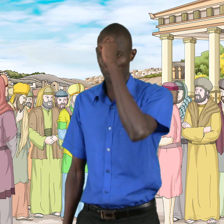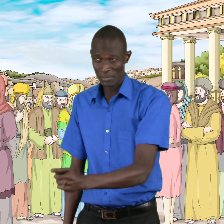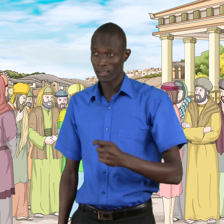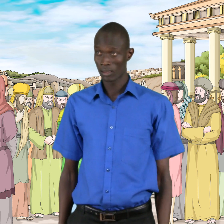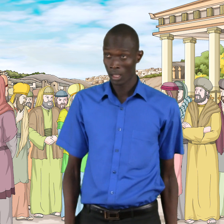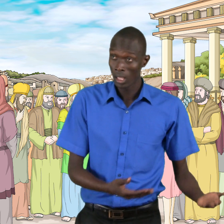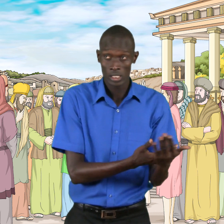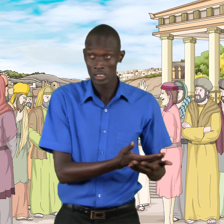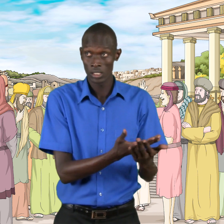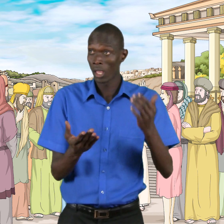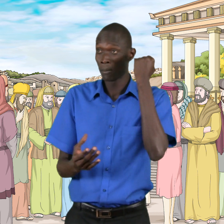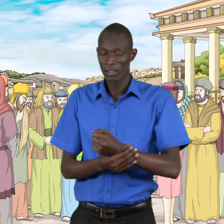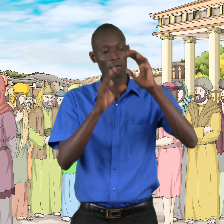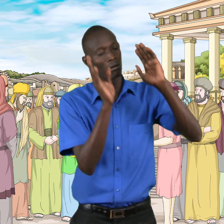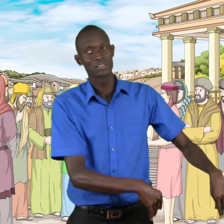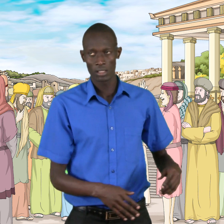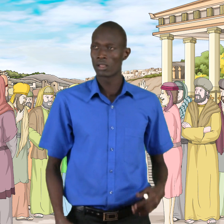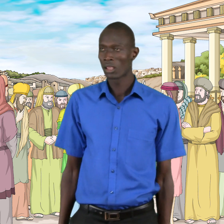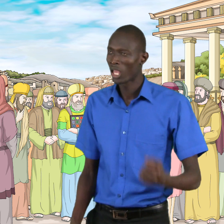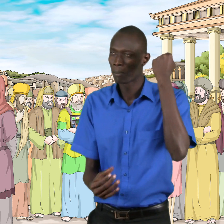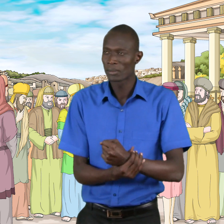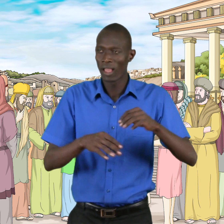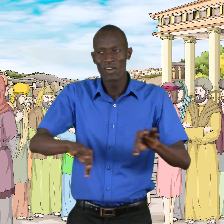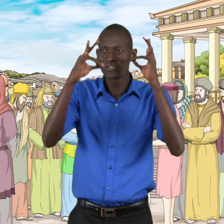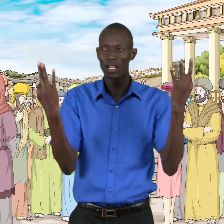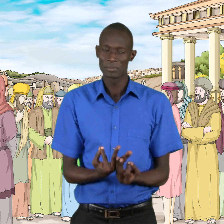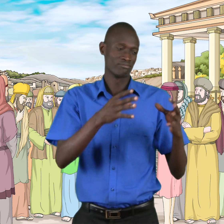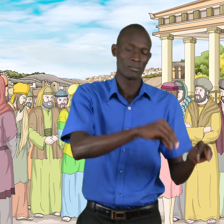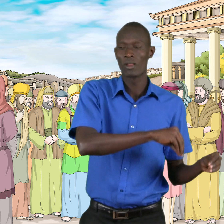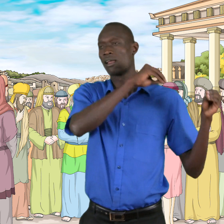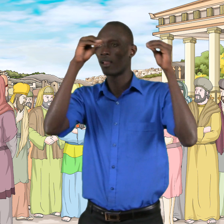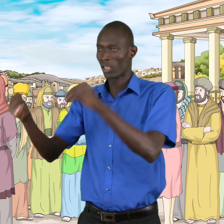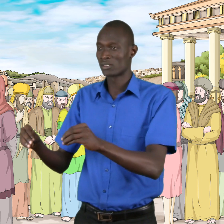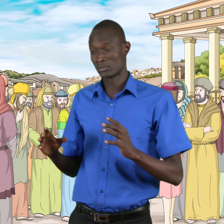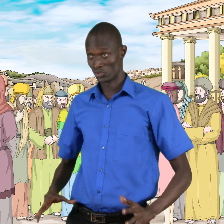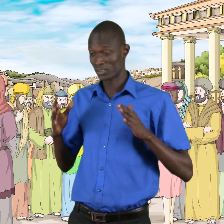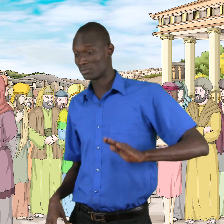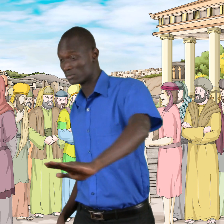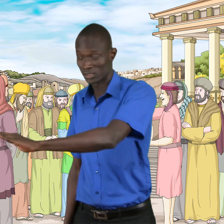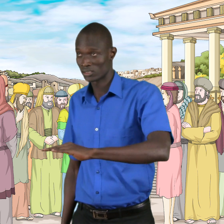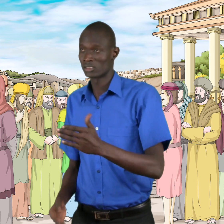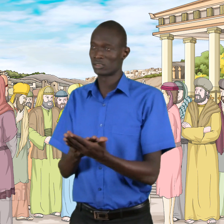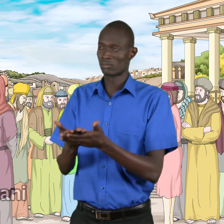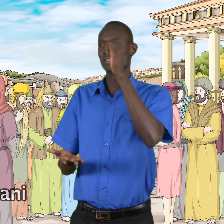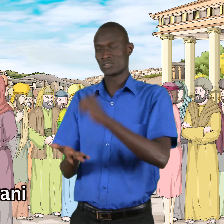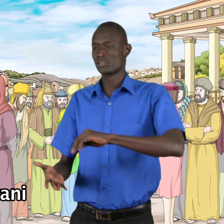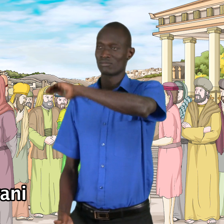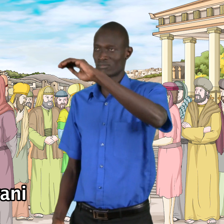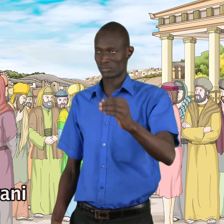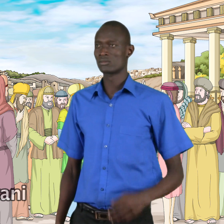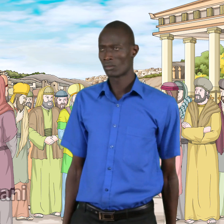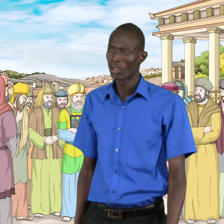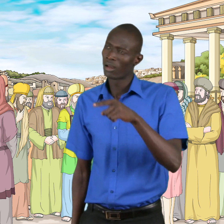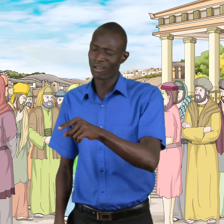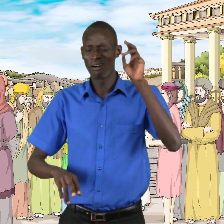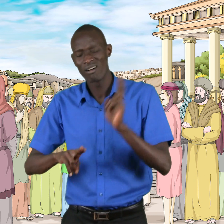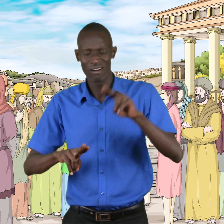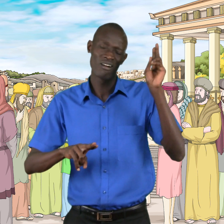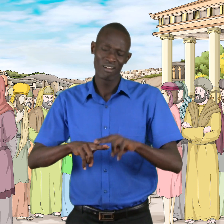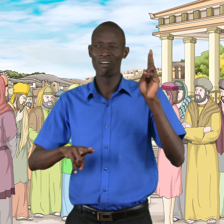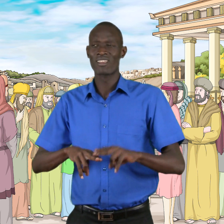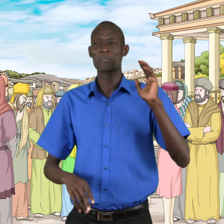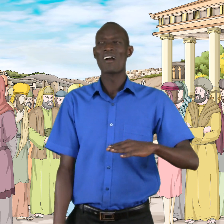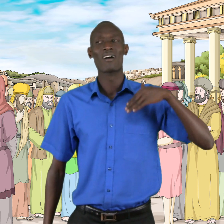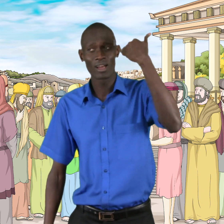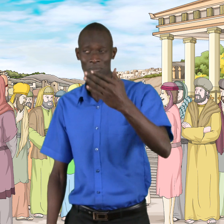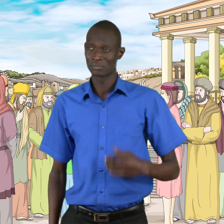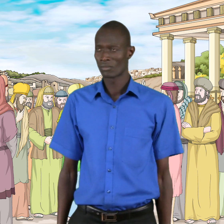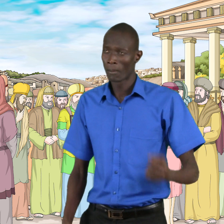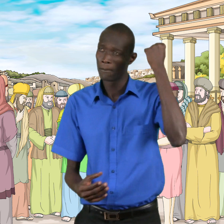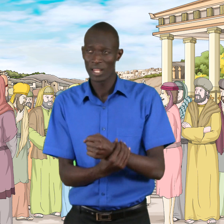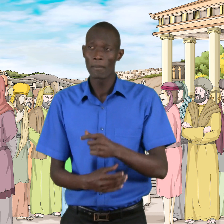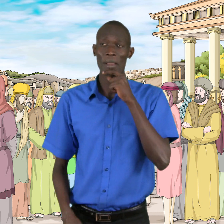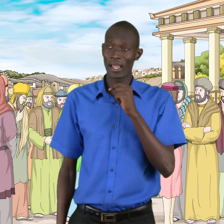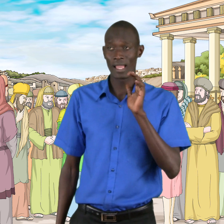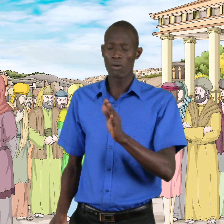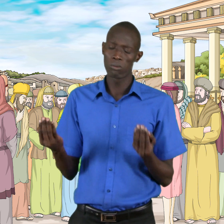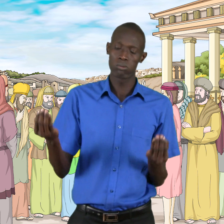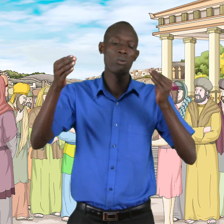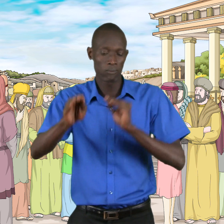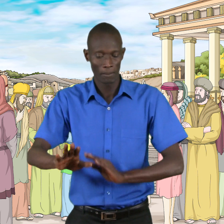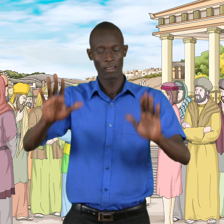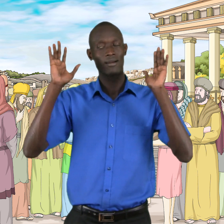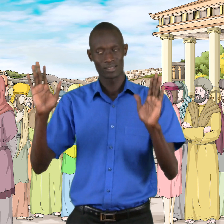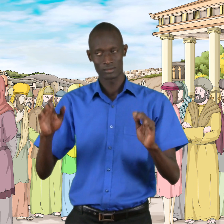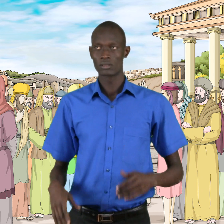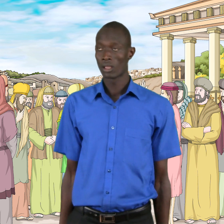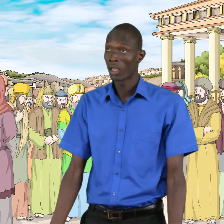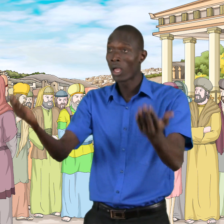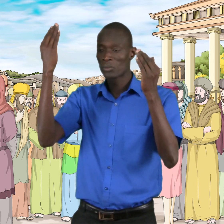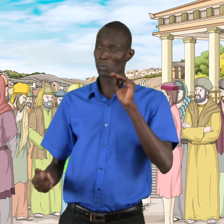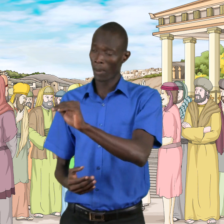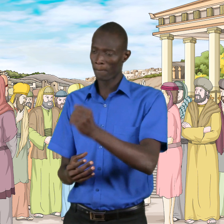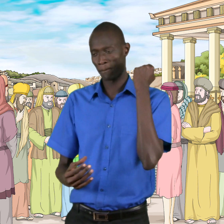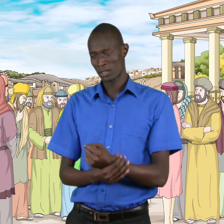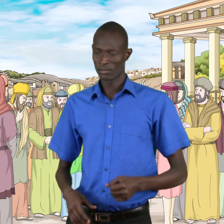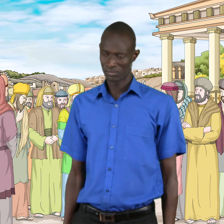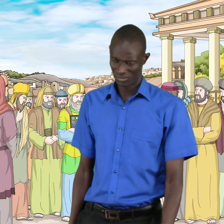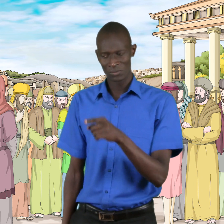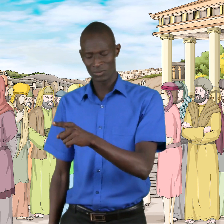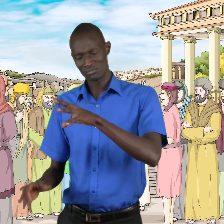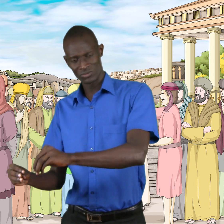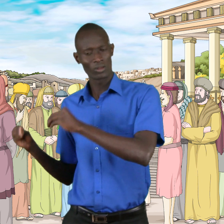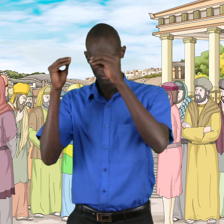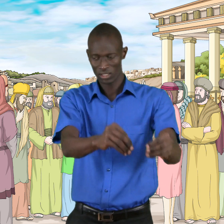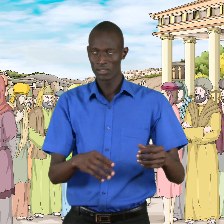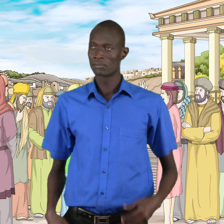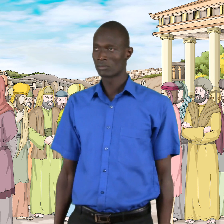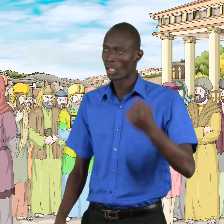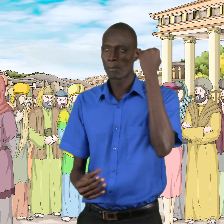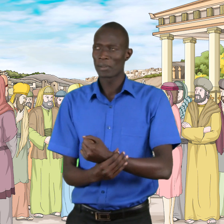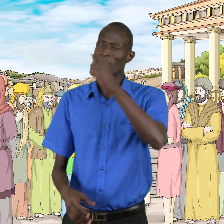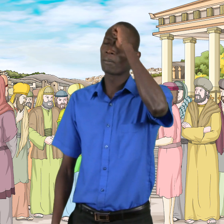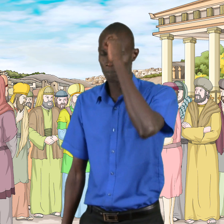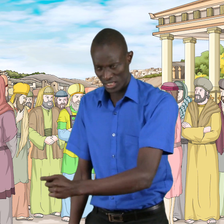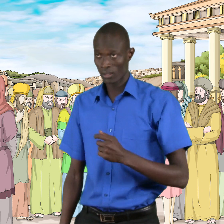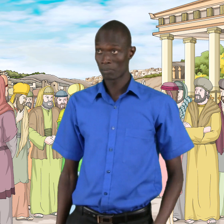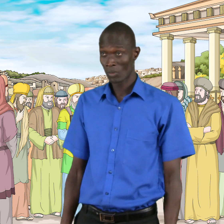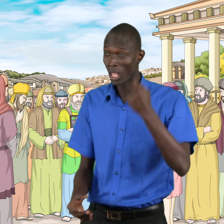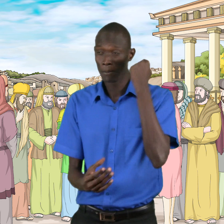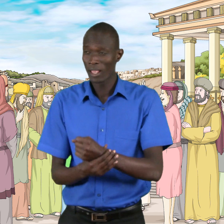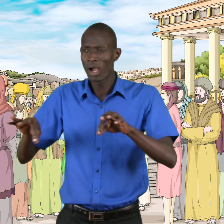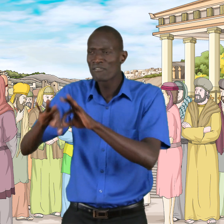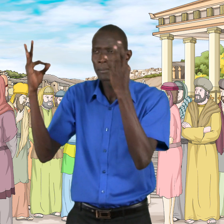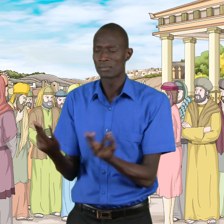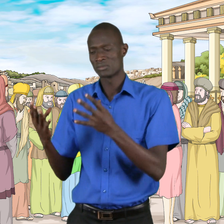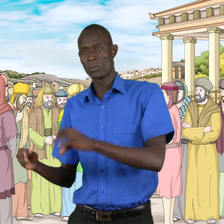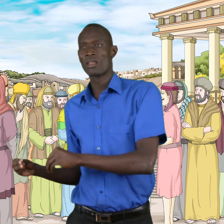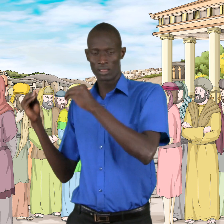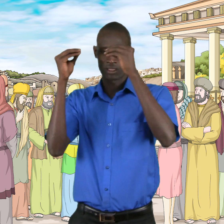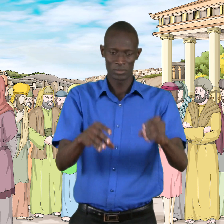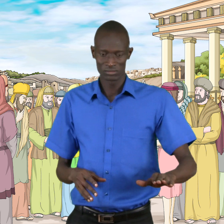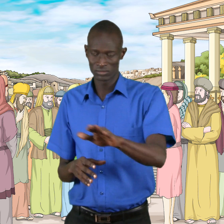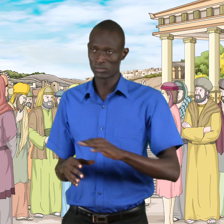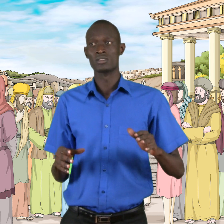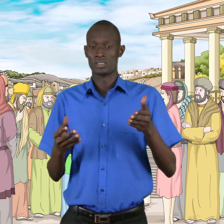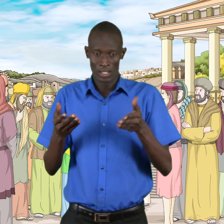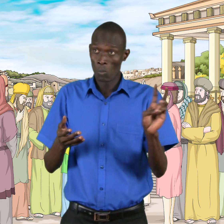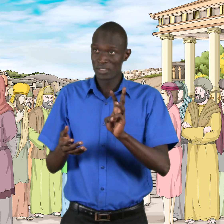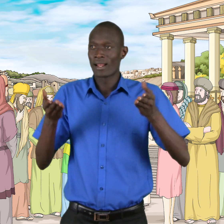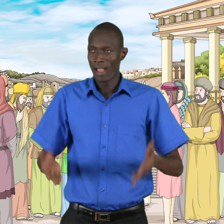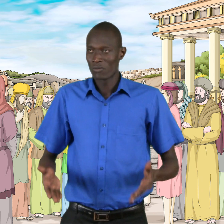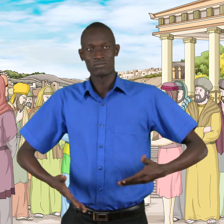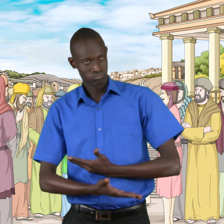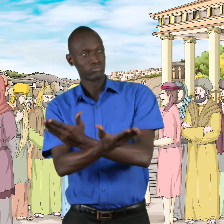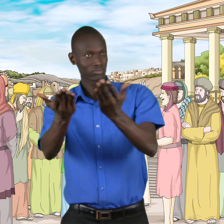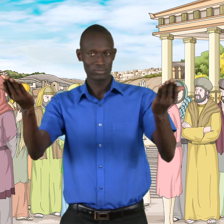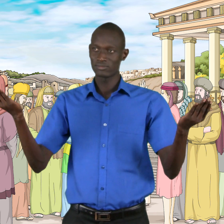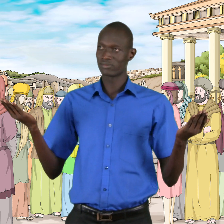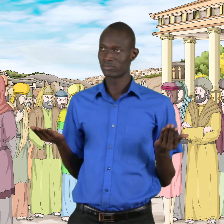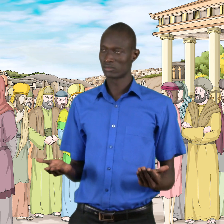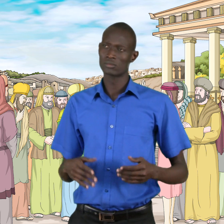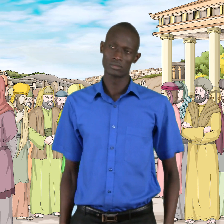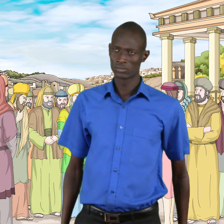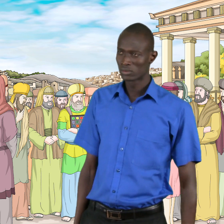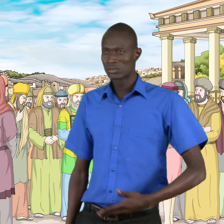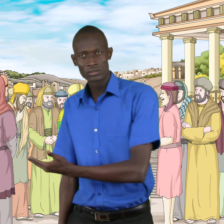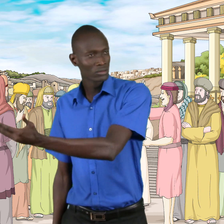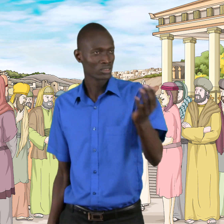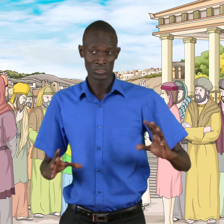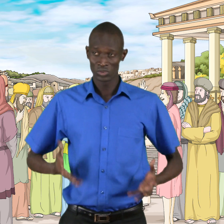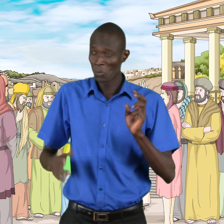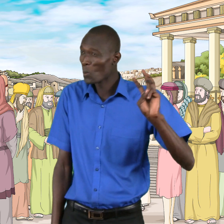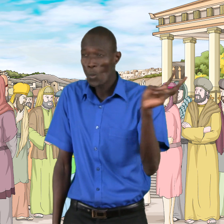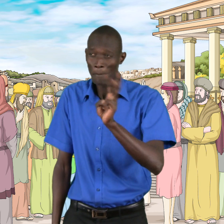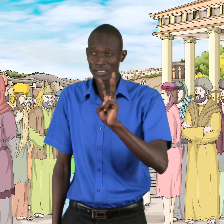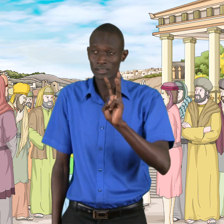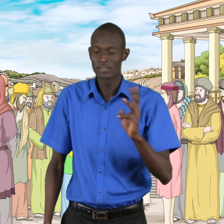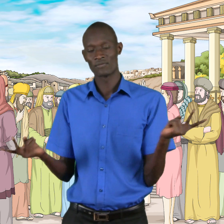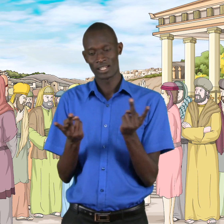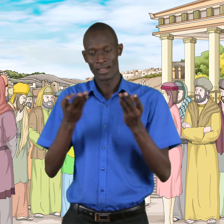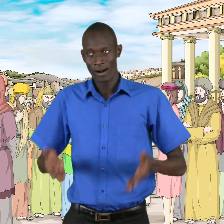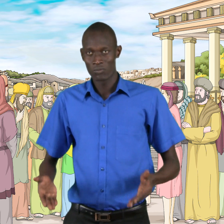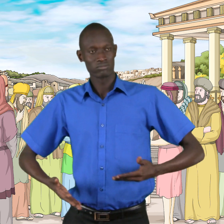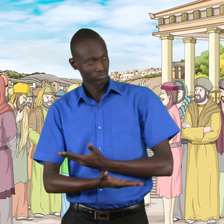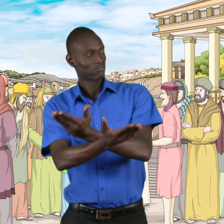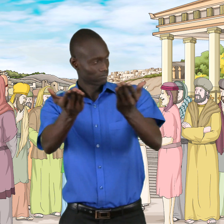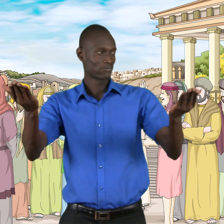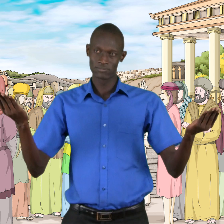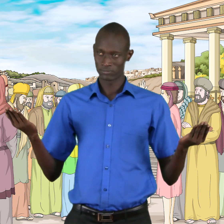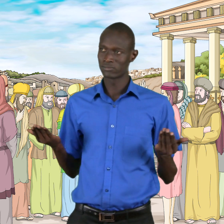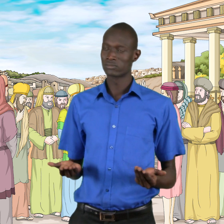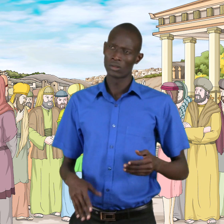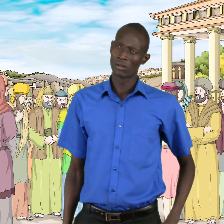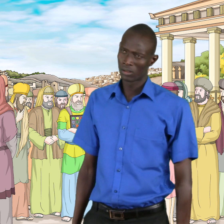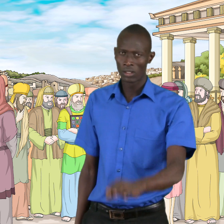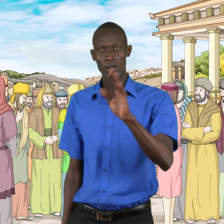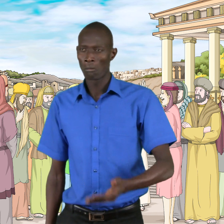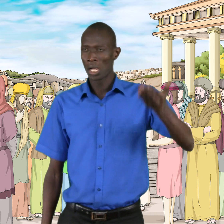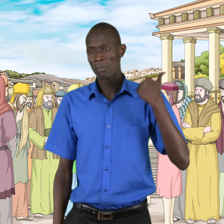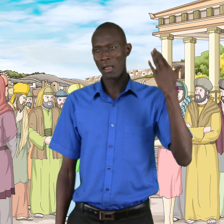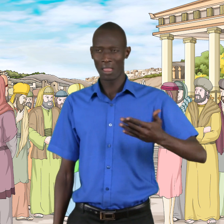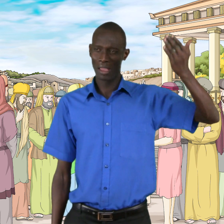So Abraham left the land of the Chaldeans and settled in Haran. After his father died, God brought him out of that place and into this land where you are now living.